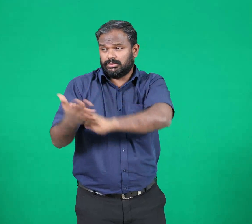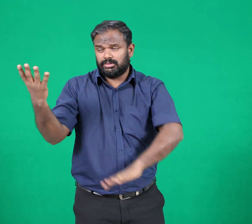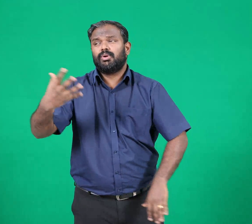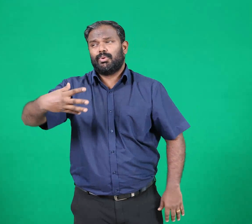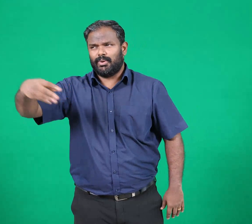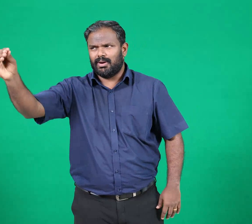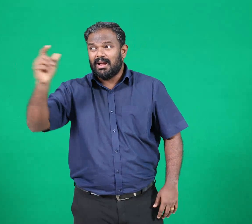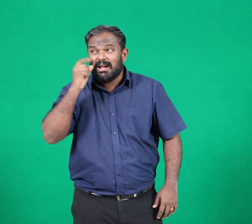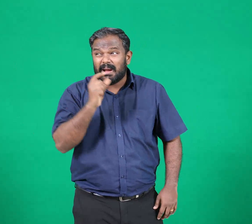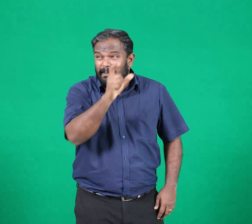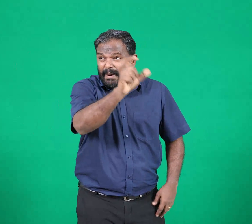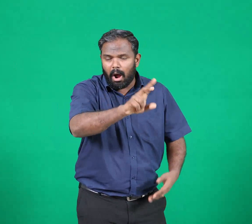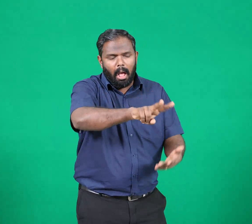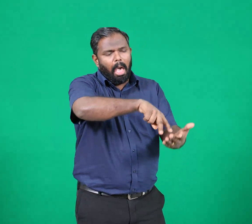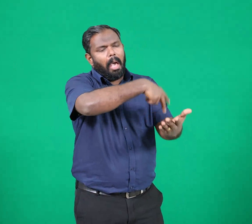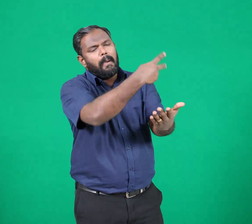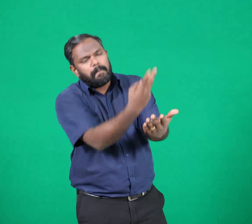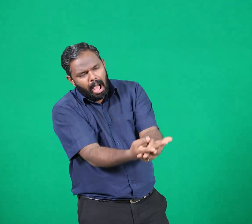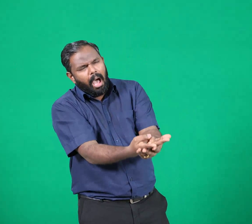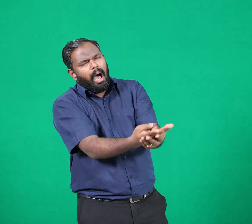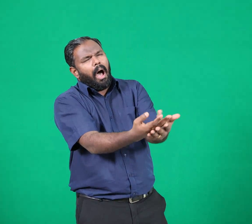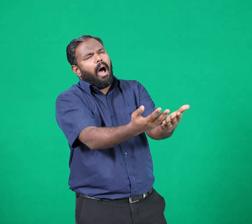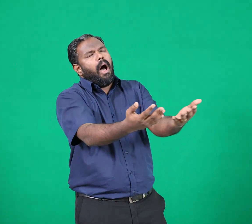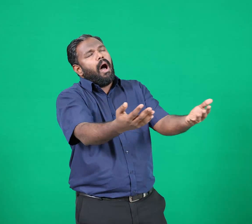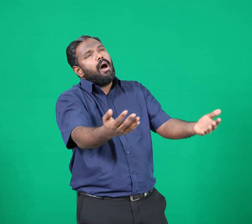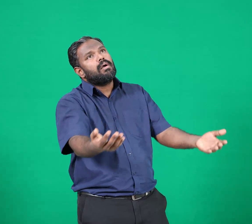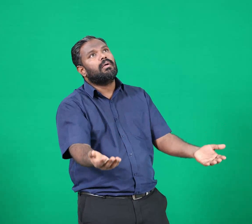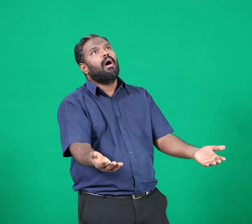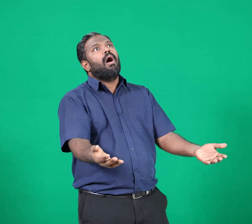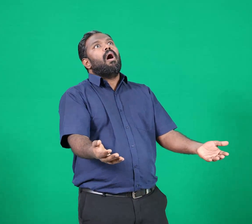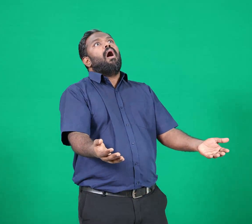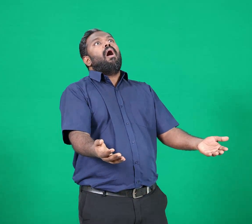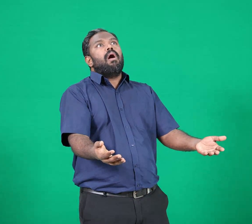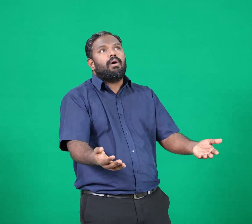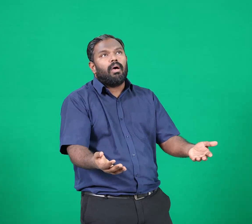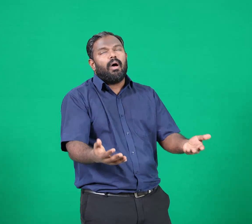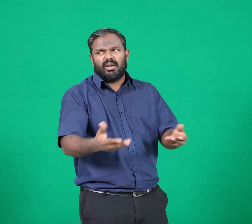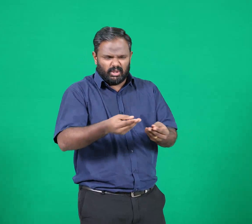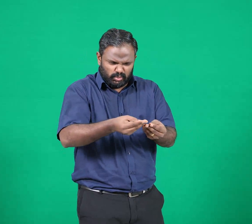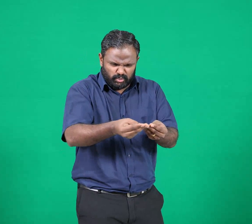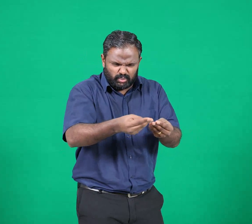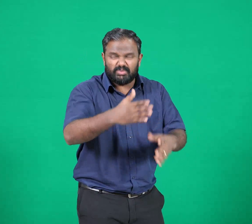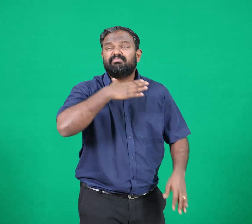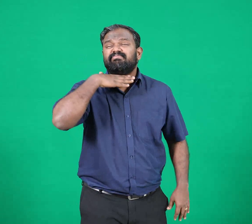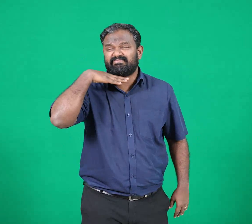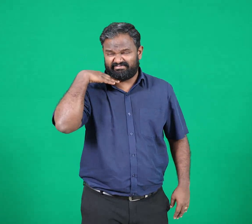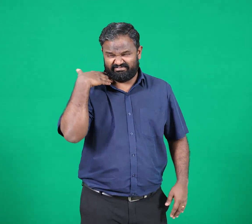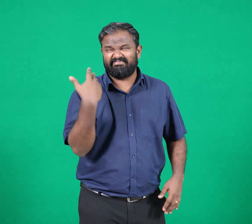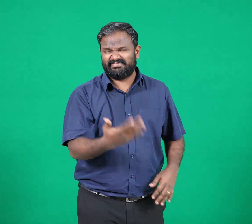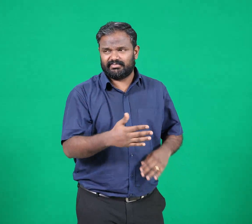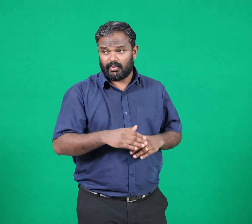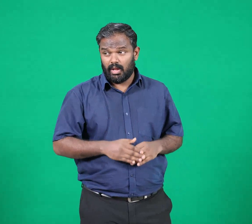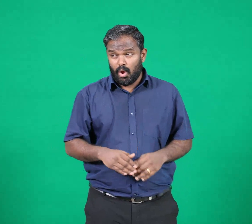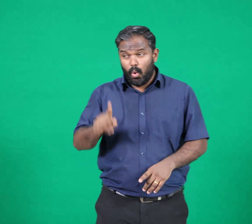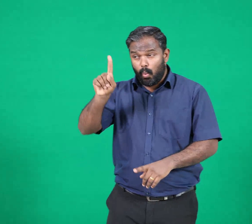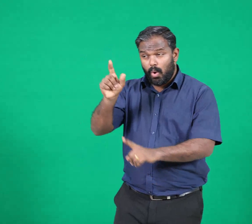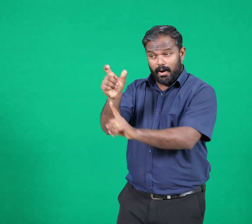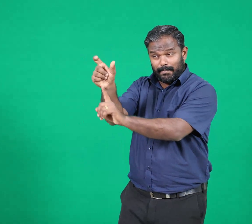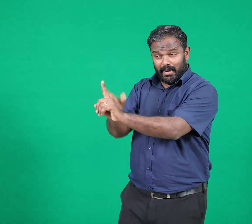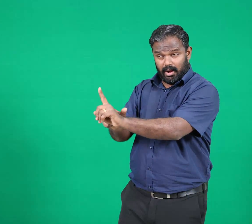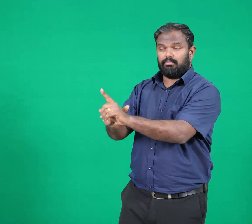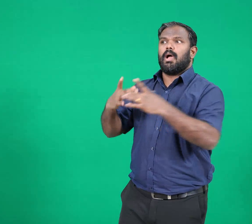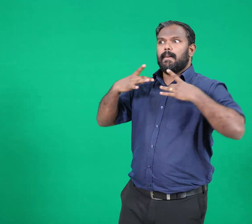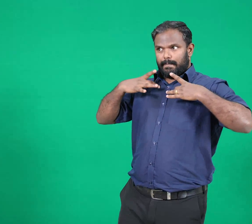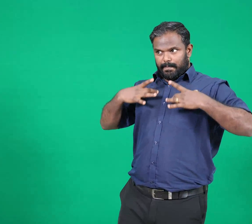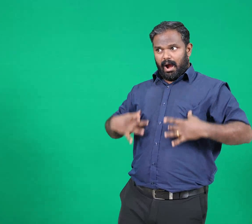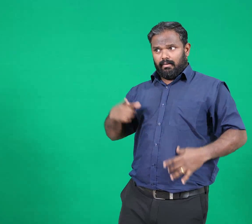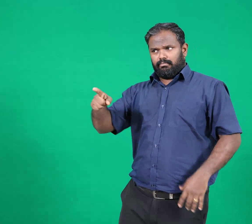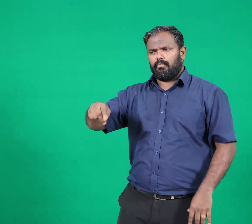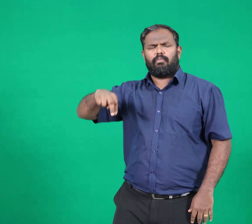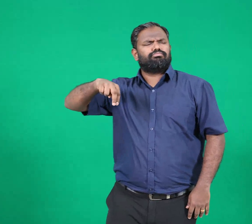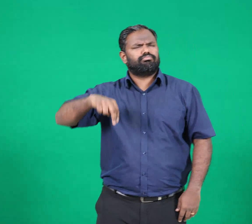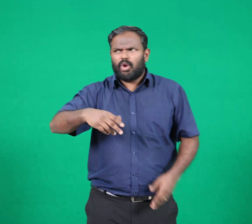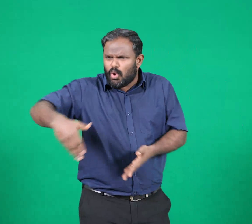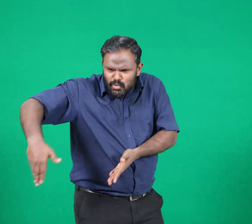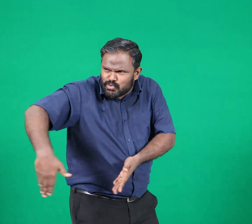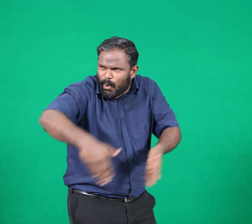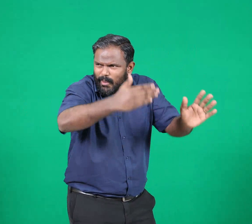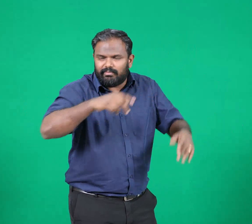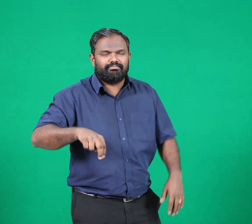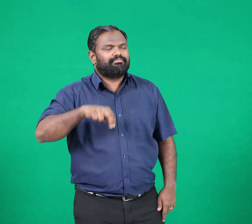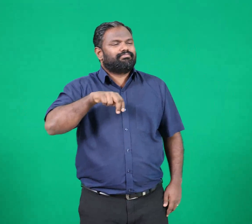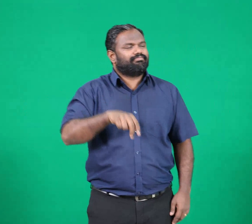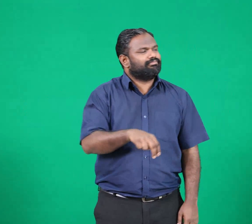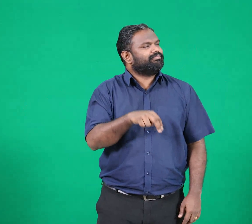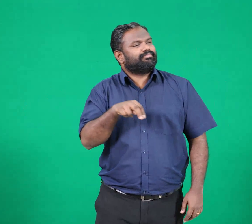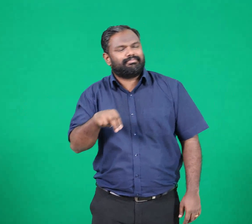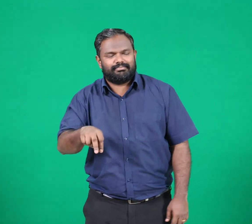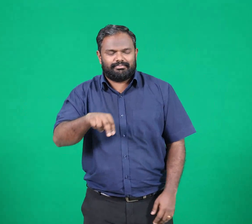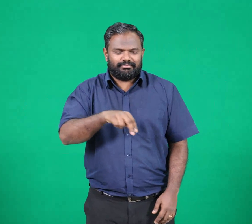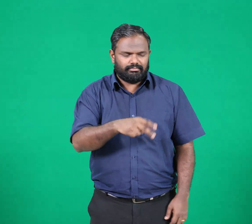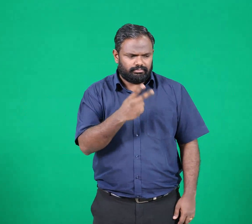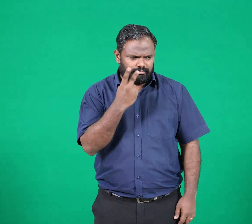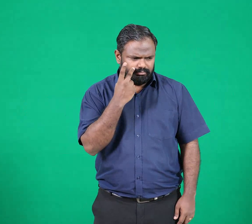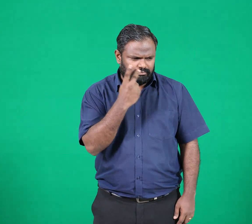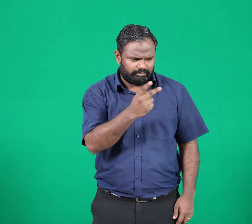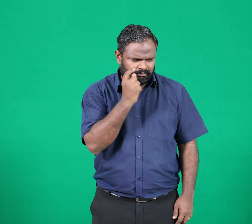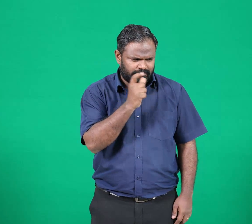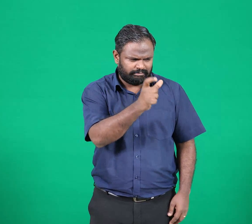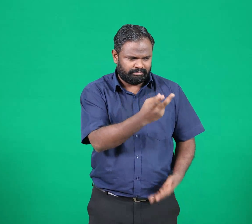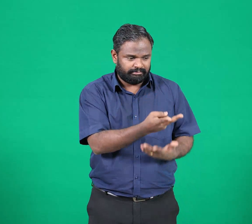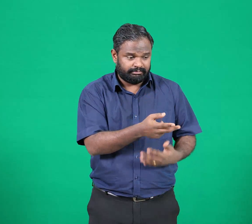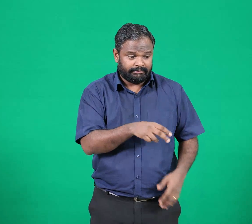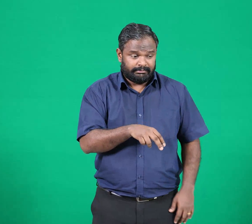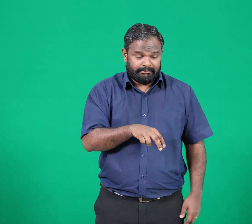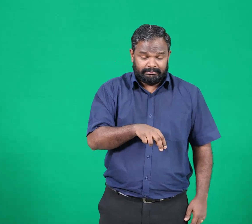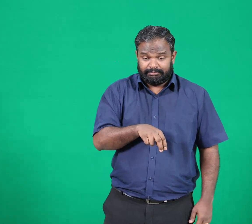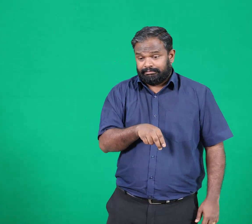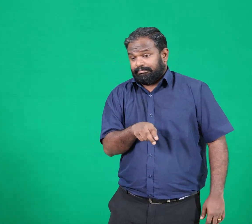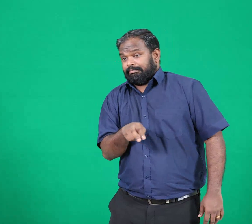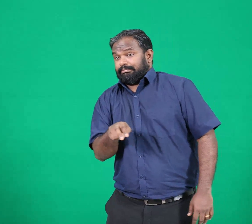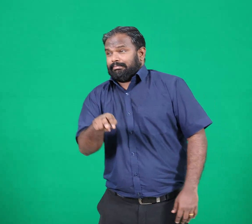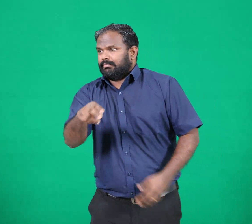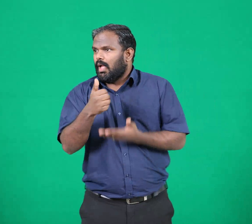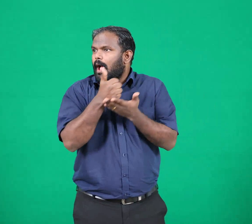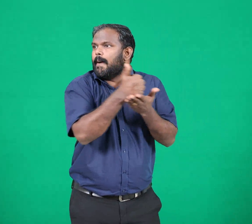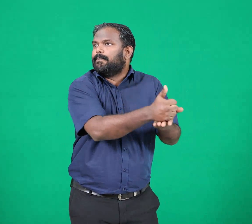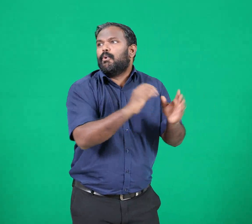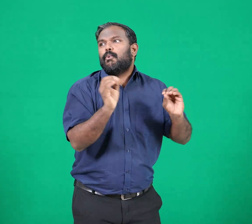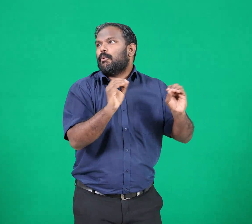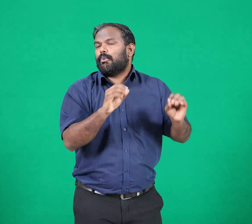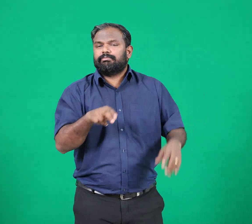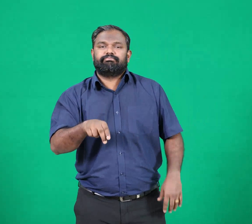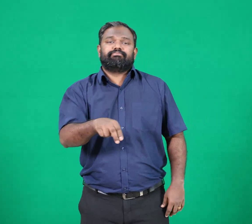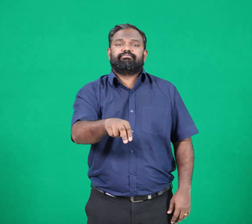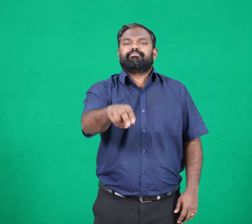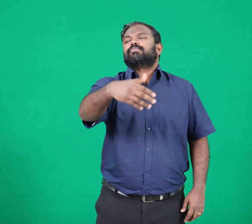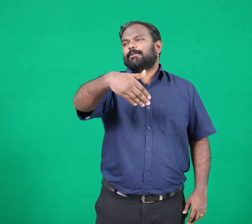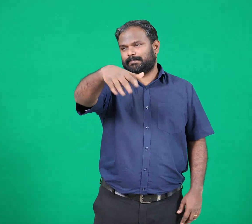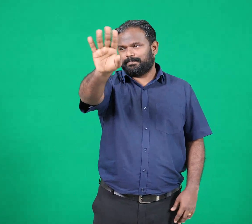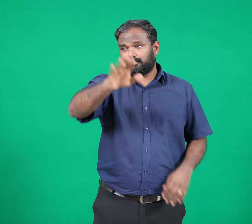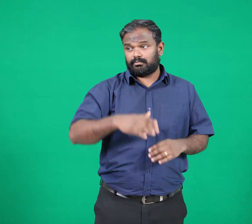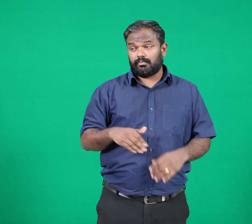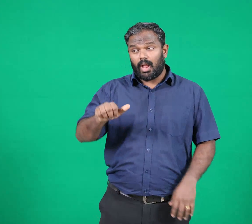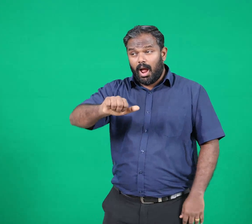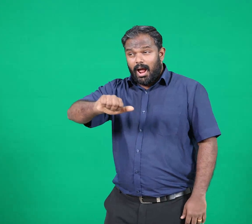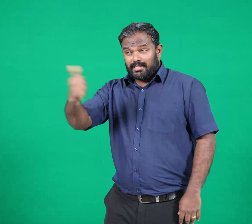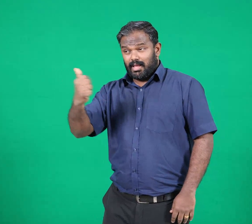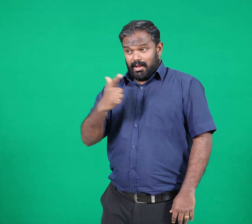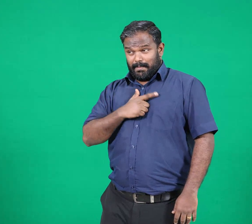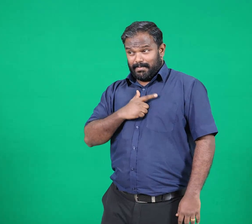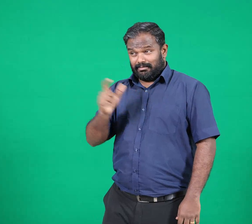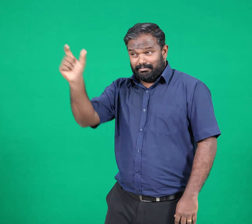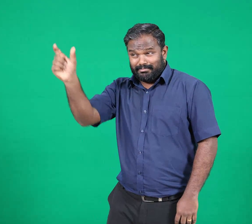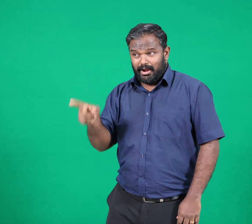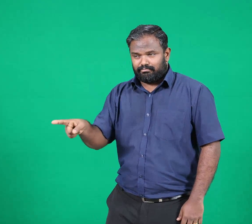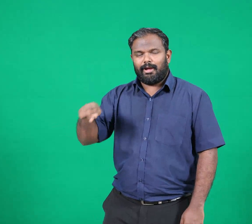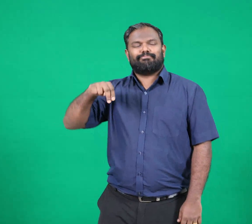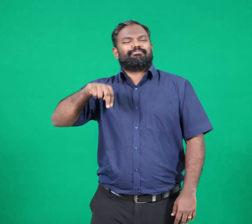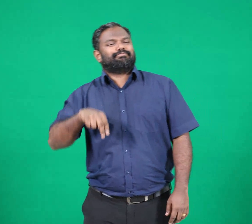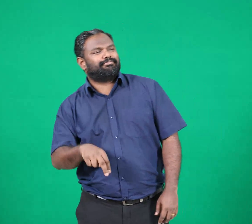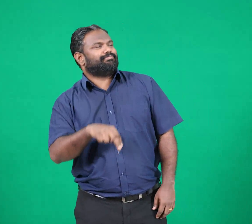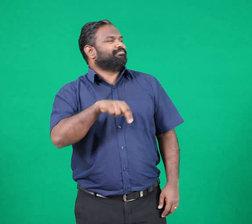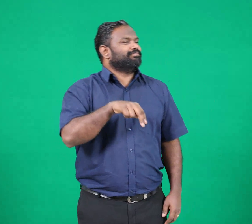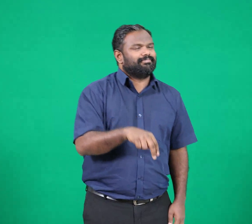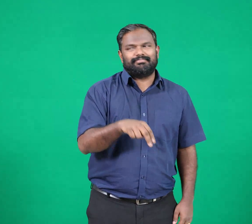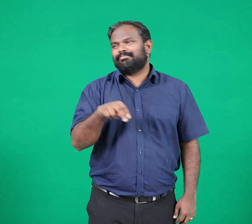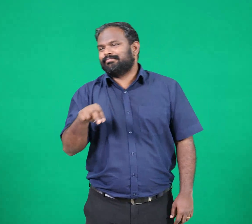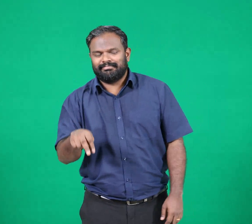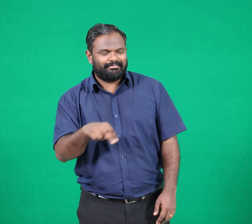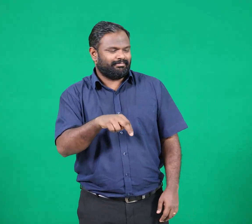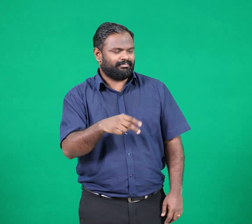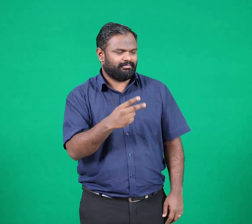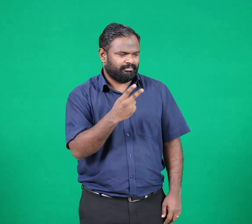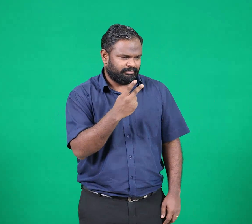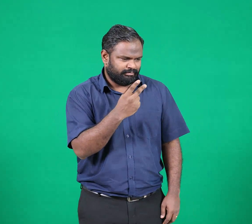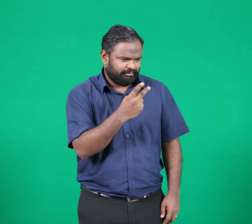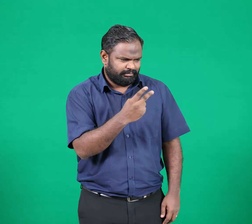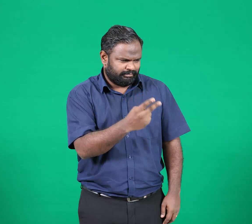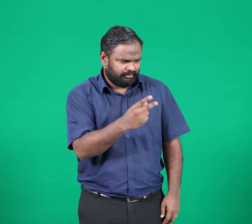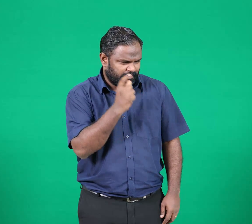Now by chance a priest was going down the same road, but when he saw him, he passed by on the other side.